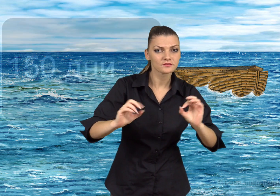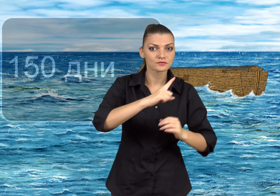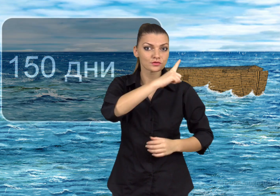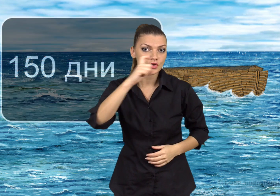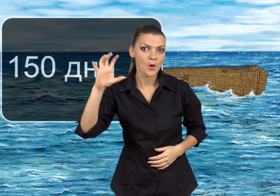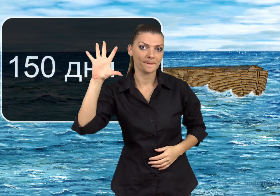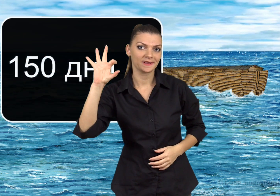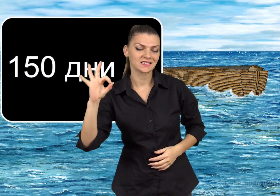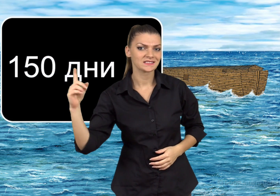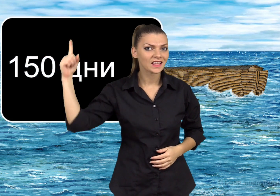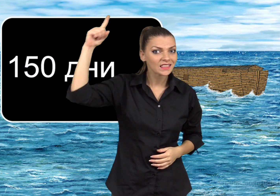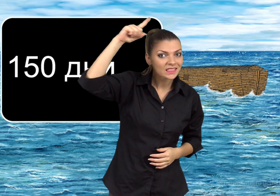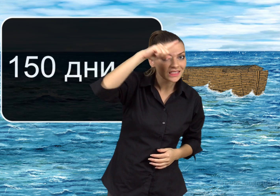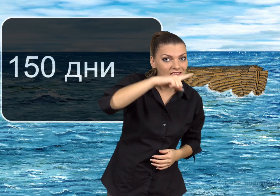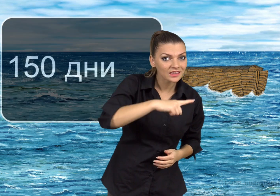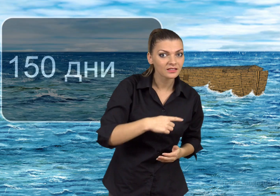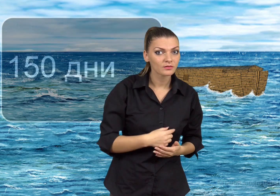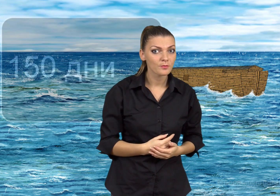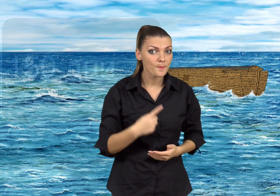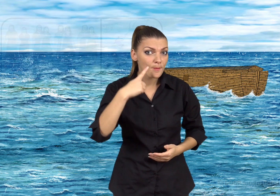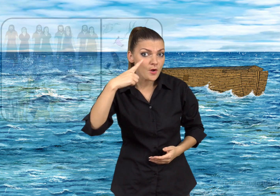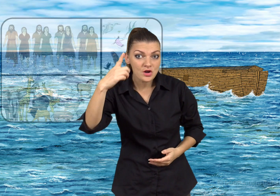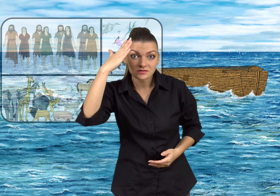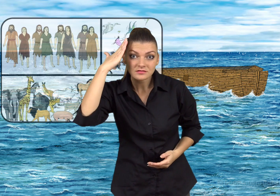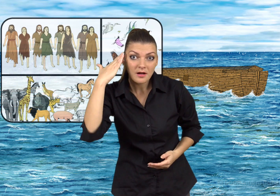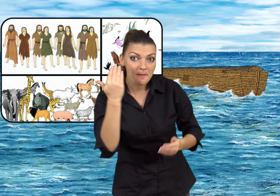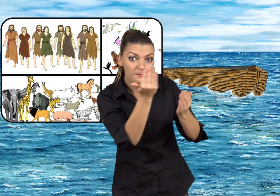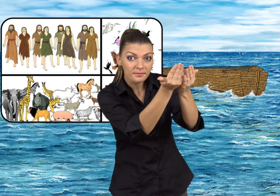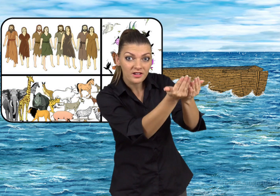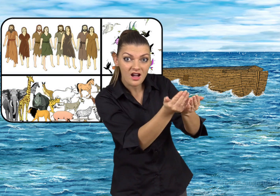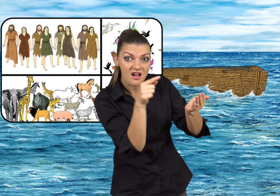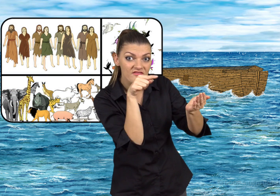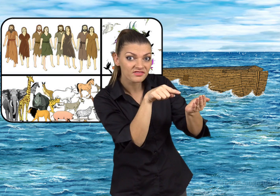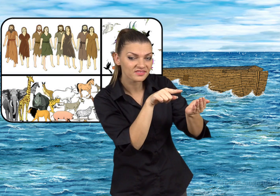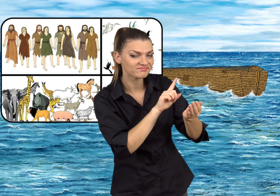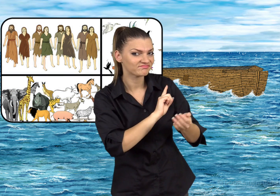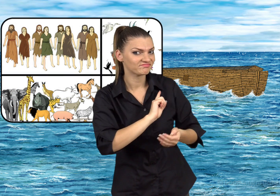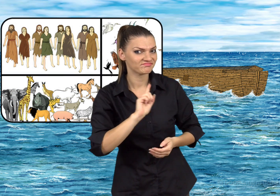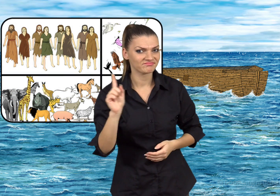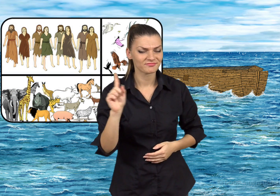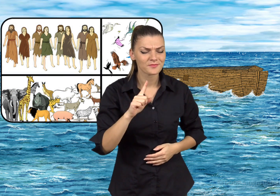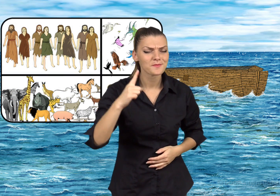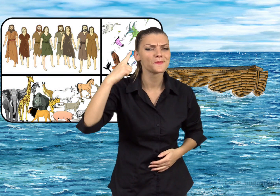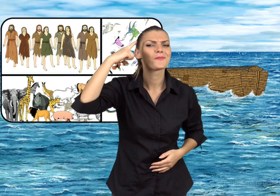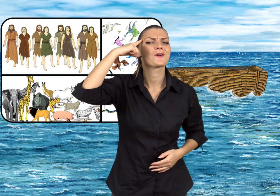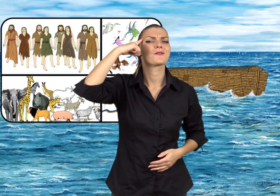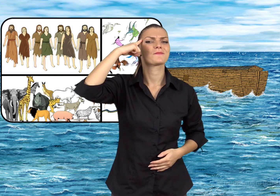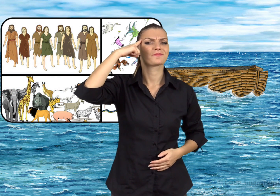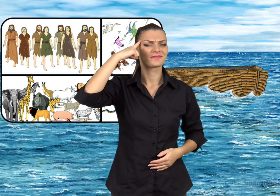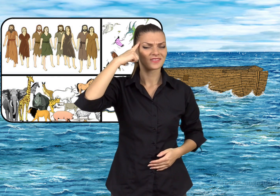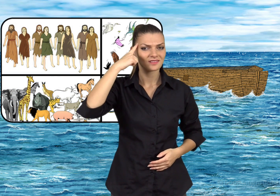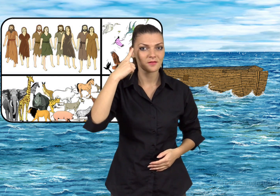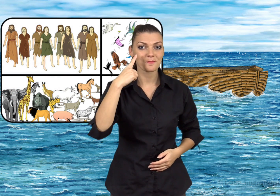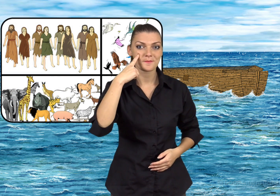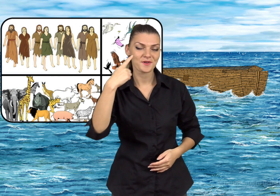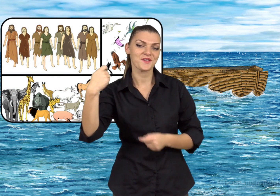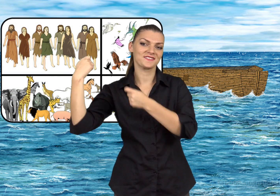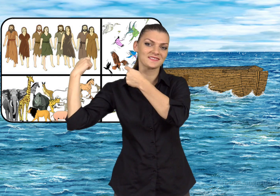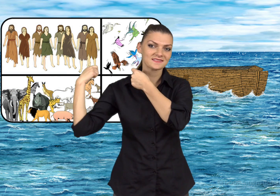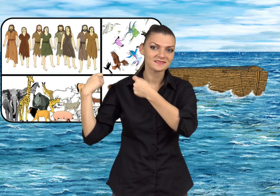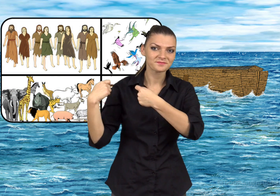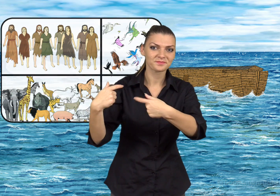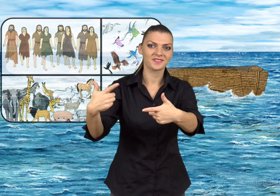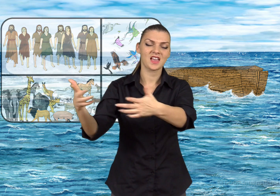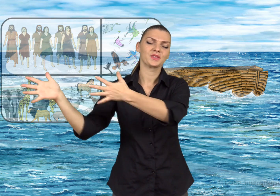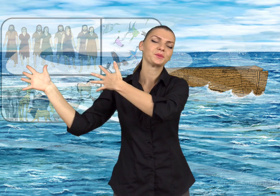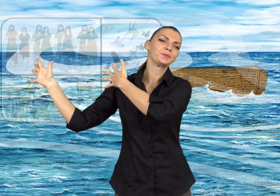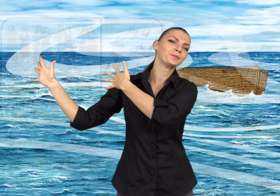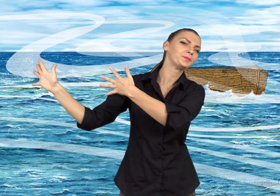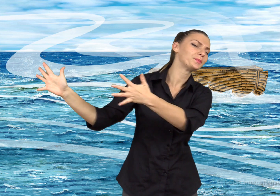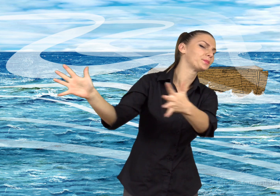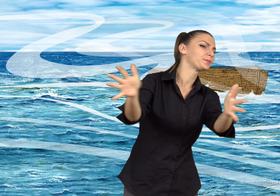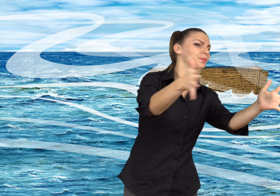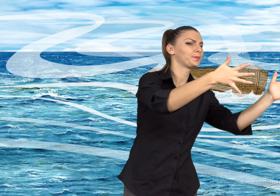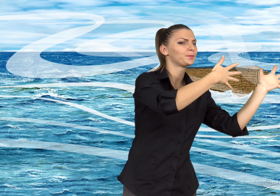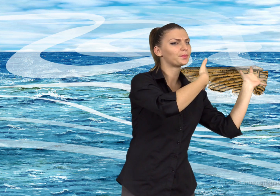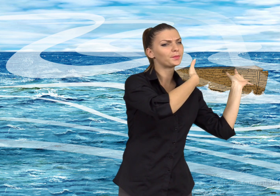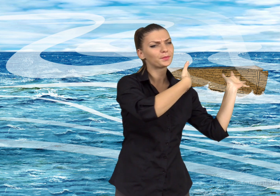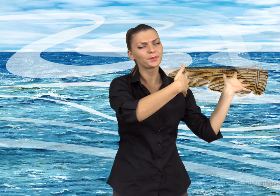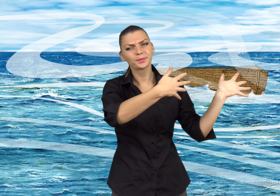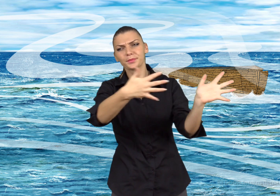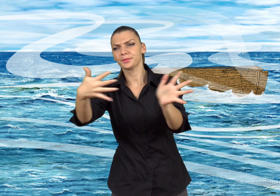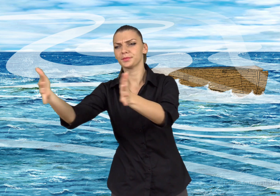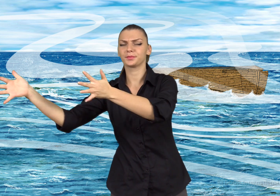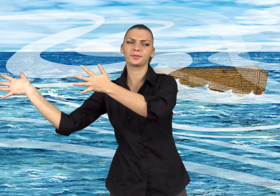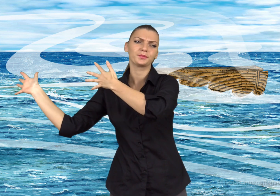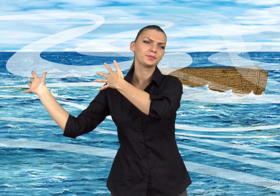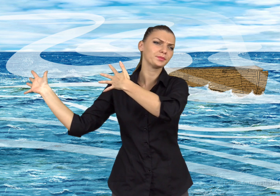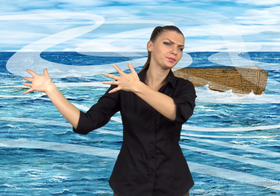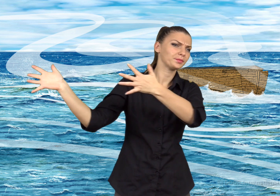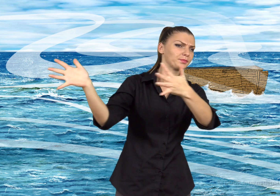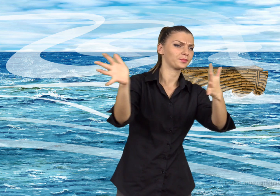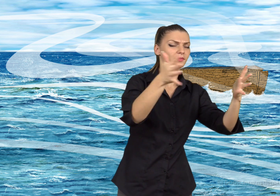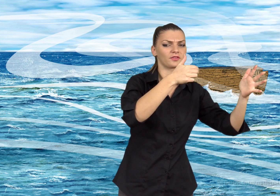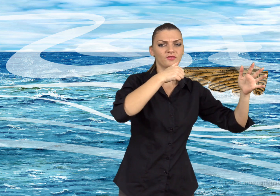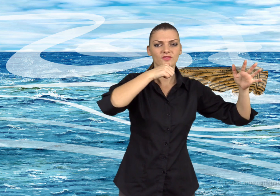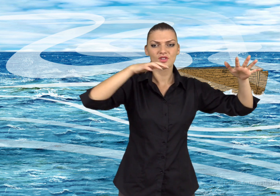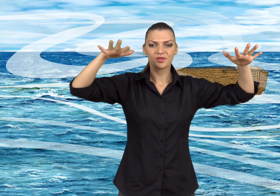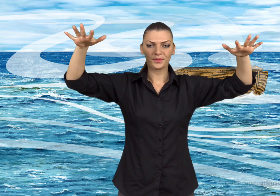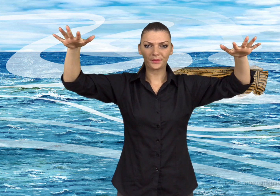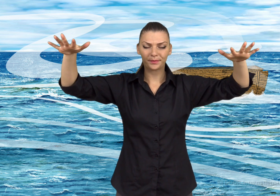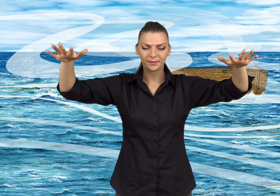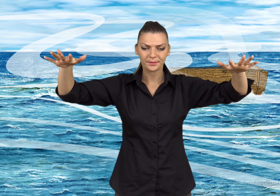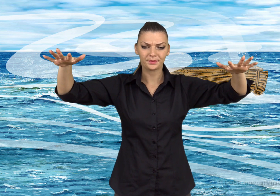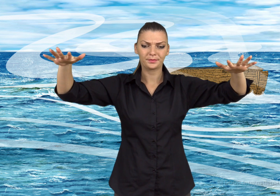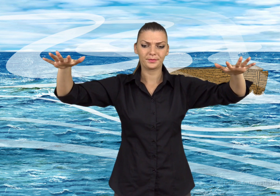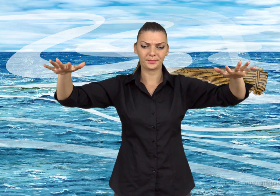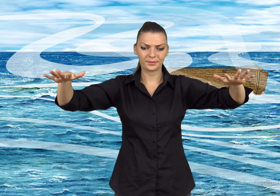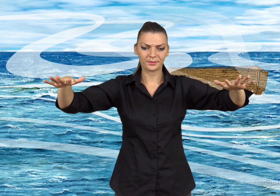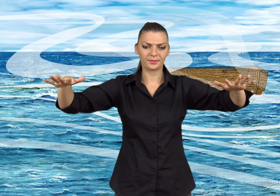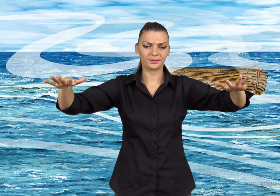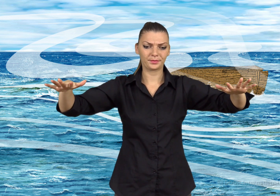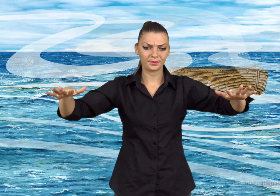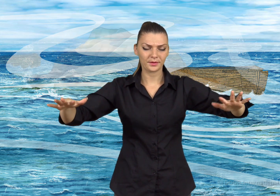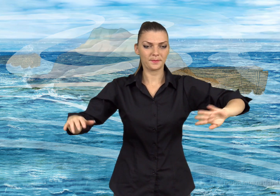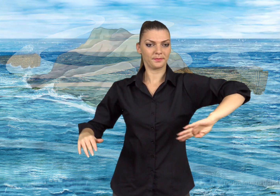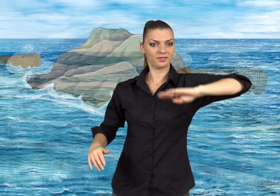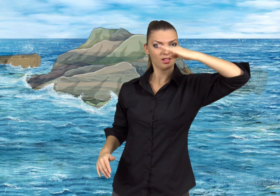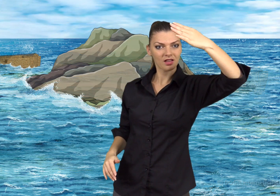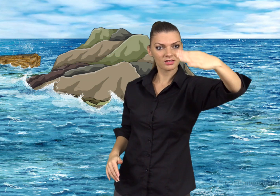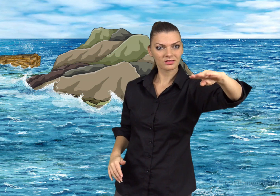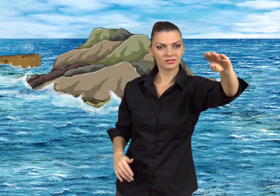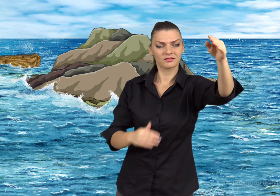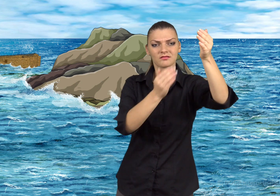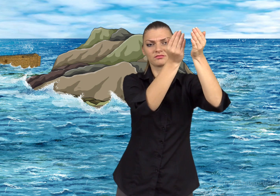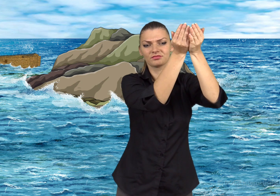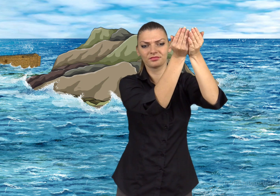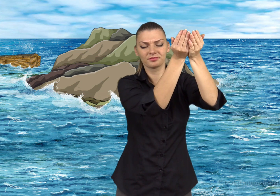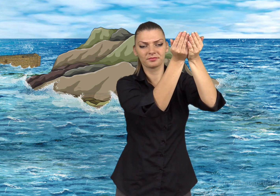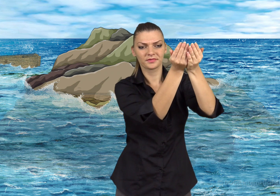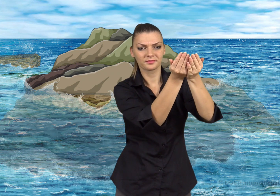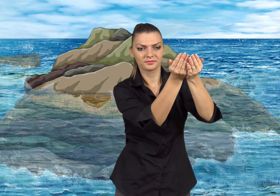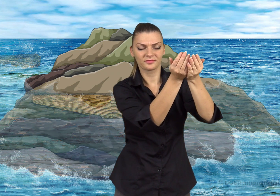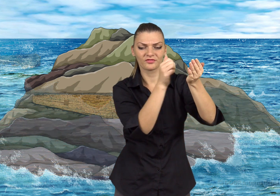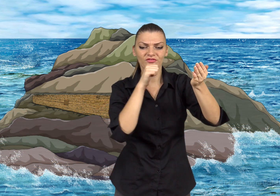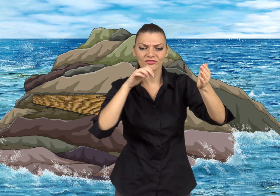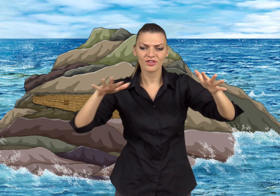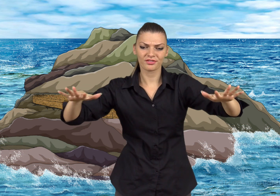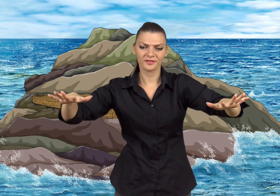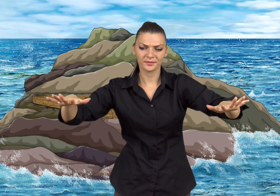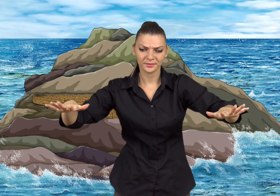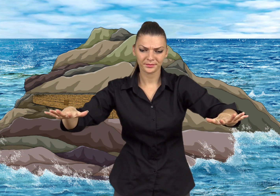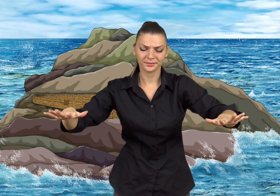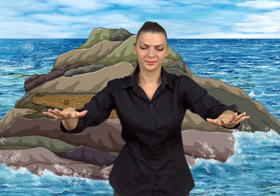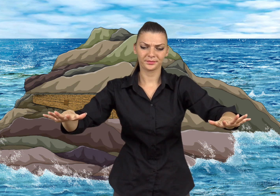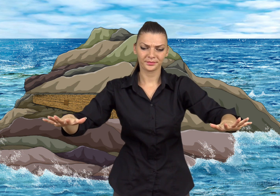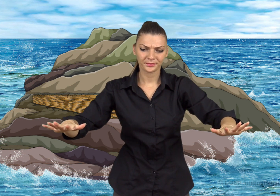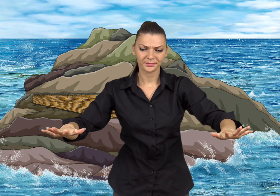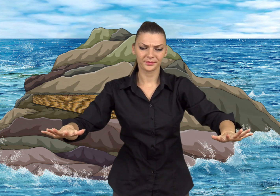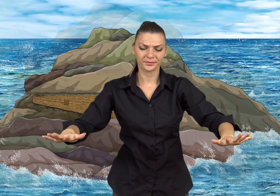But God remembered Noah and all the animals and livestock that were with him in the ark. And God sent a wind over the earth, and the waters began to subside. The springs of the deep and the floodgates of the heavens were closed, and the rain from the sky was restrained. The waters receded steadily from the earth, and after 150 days the waters had gone down.